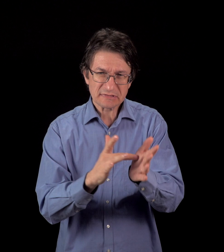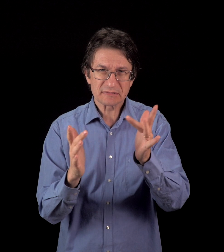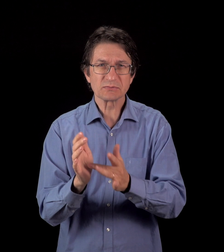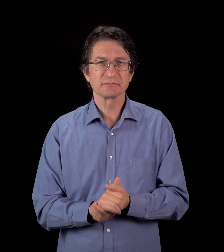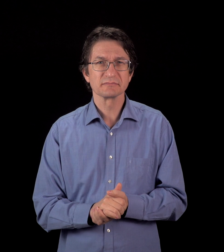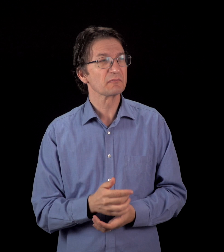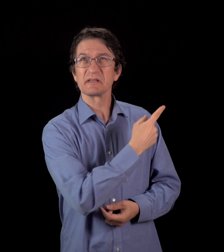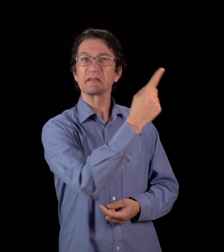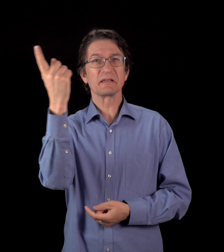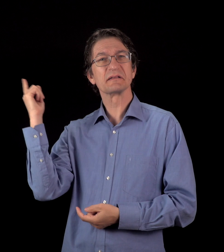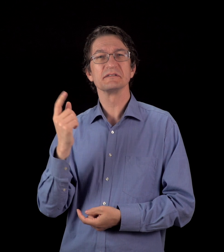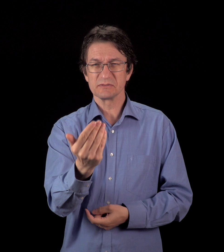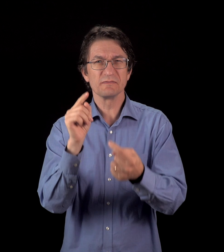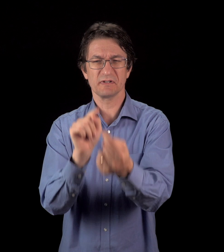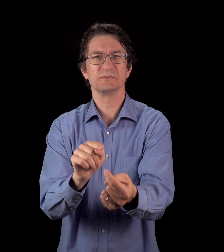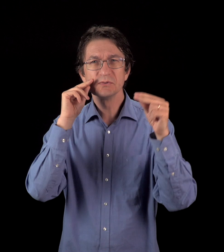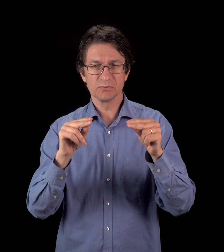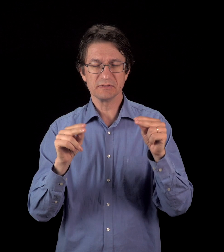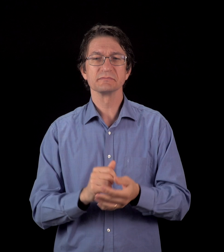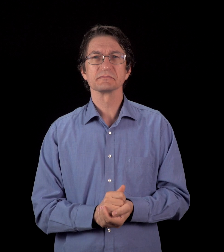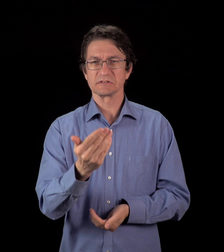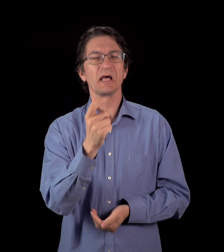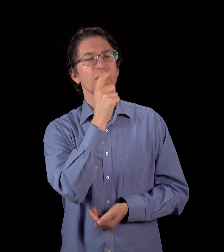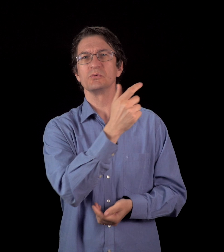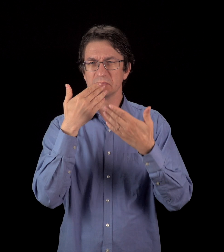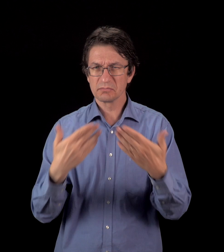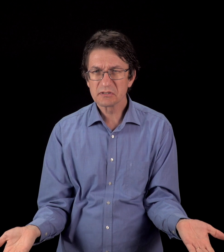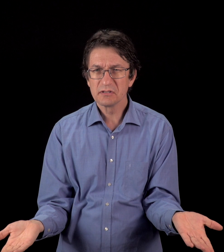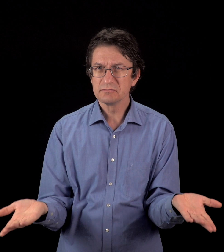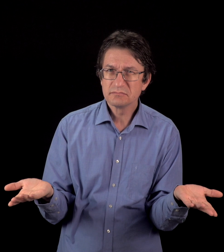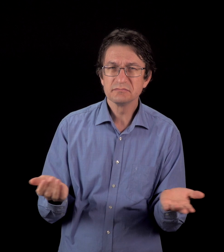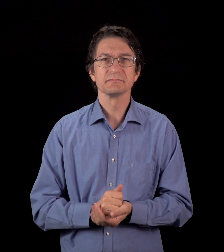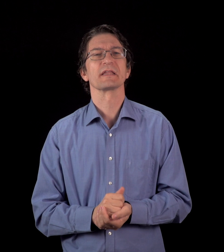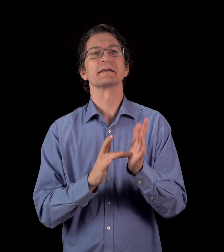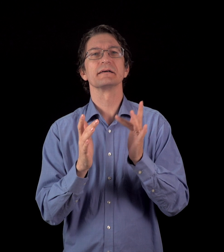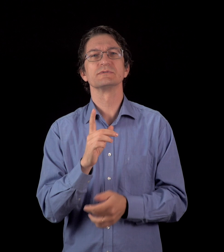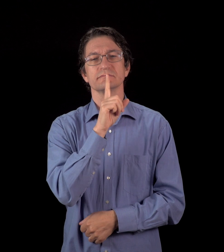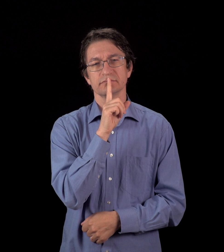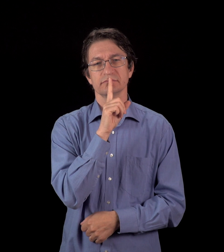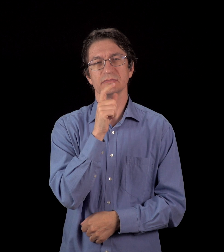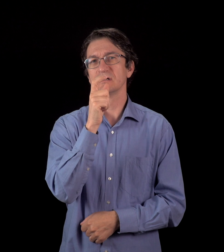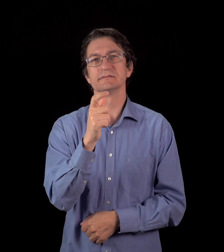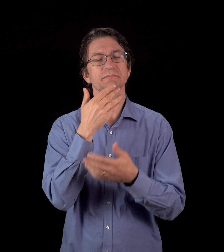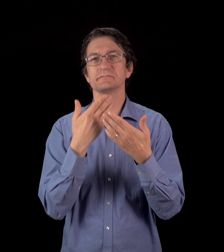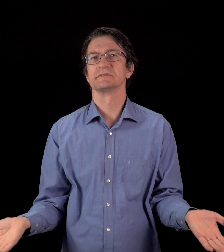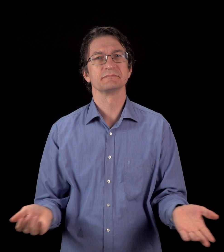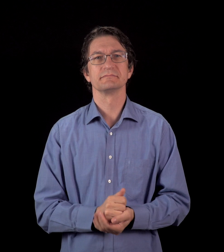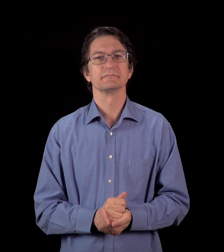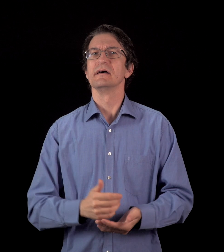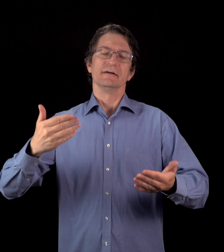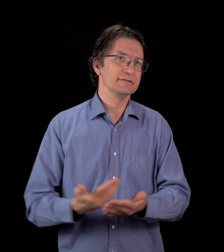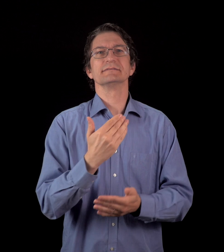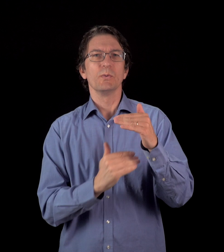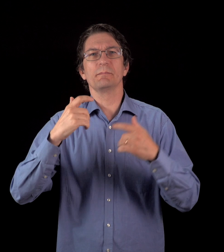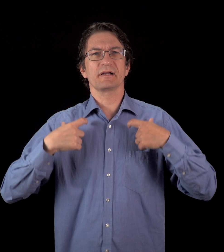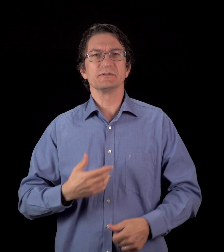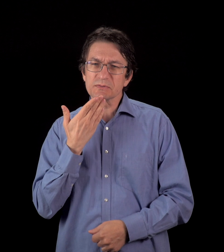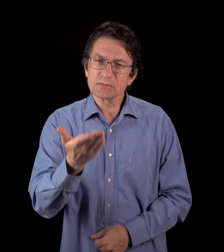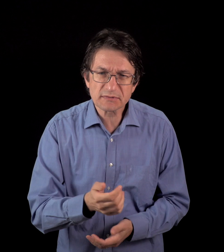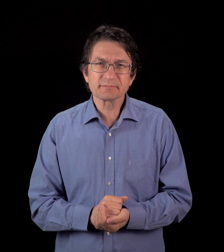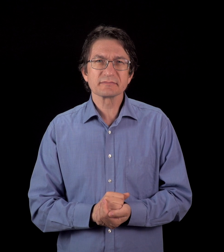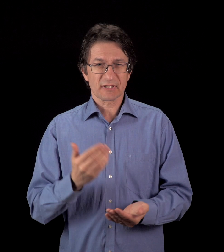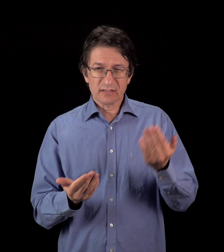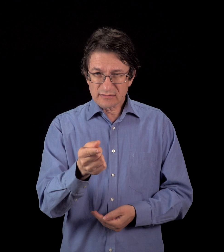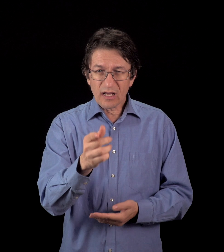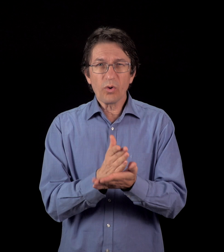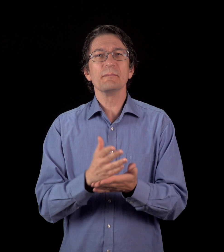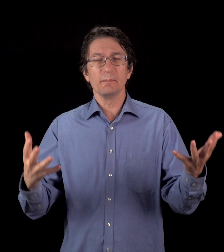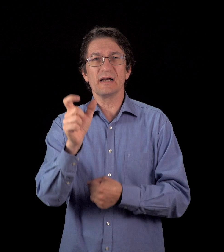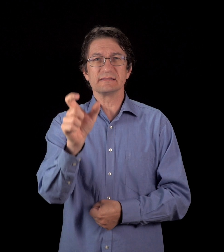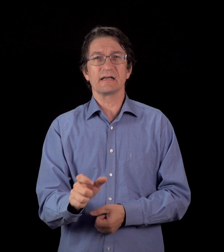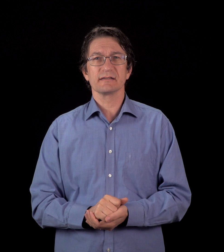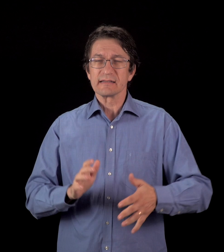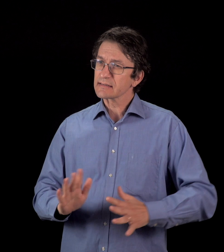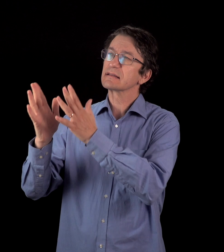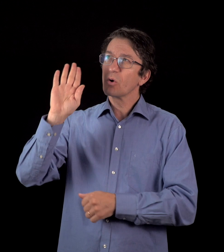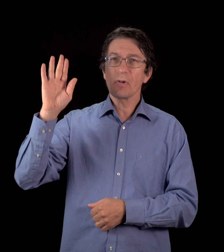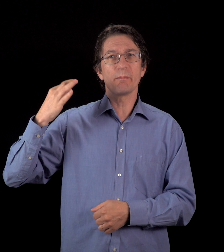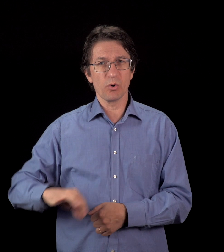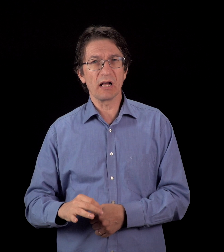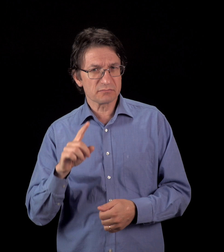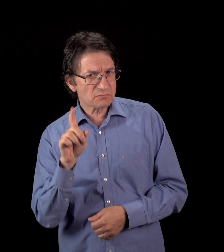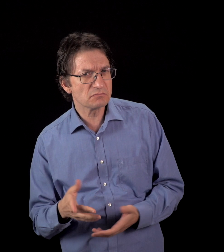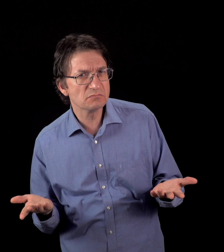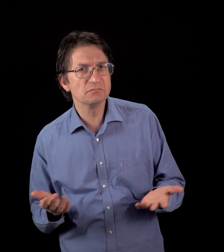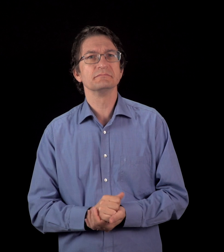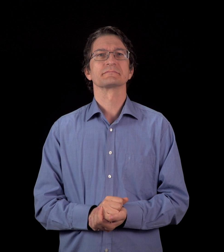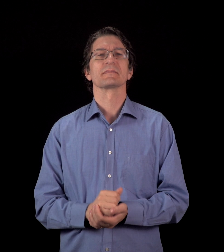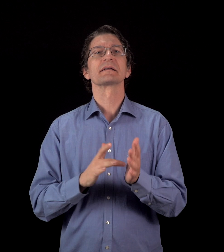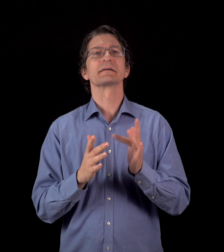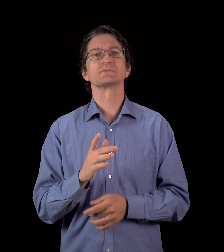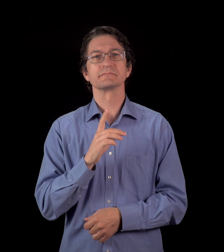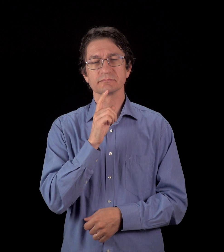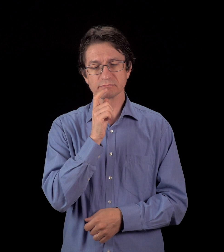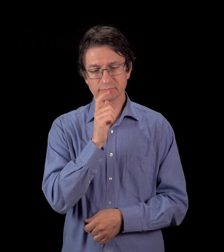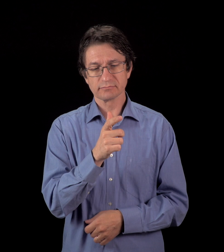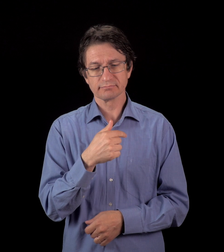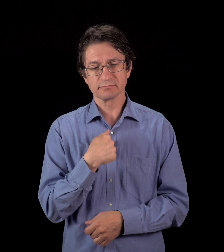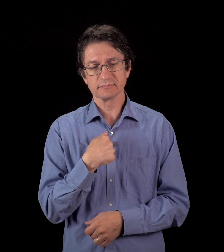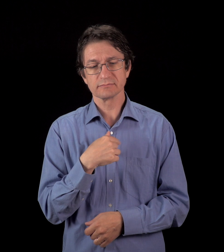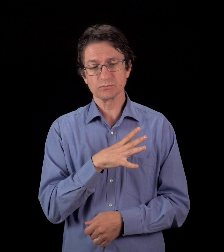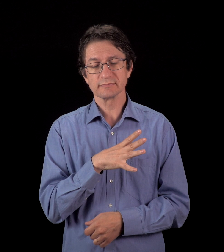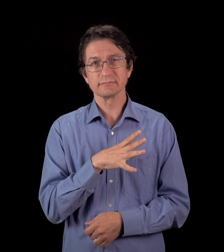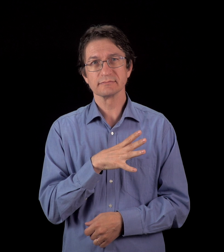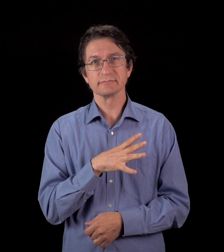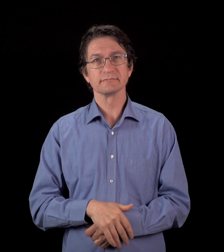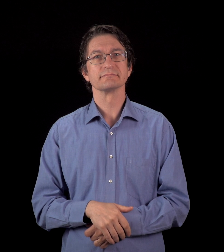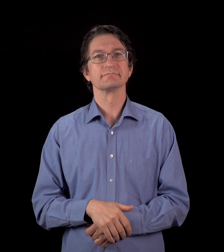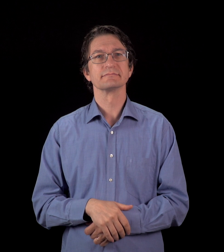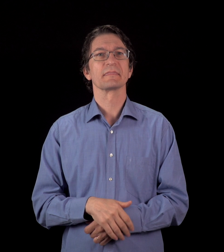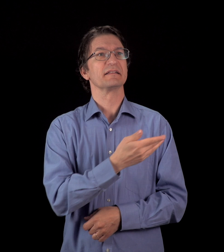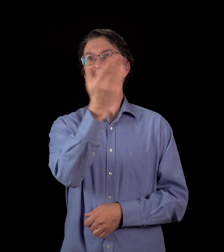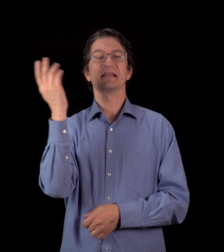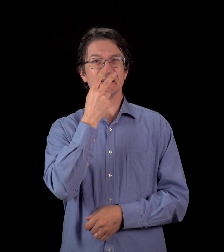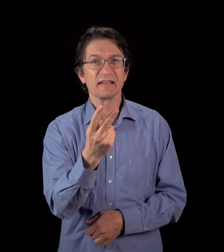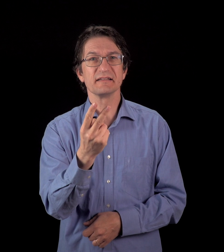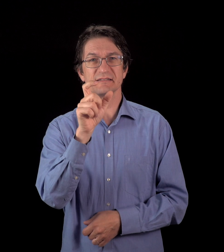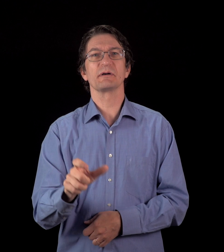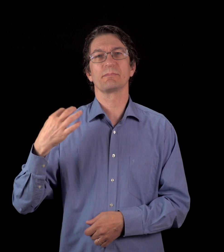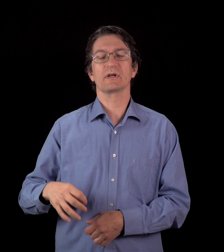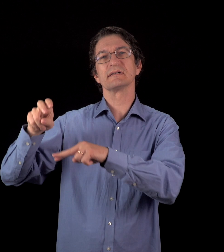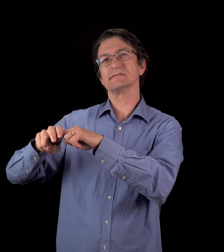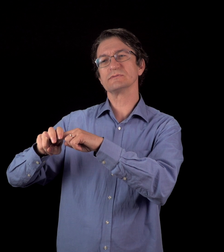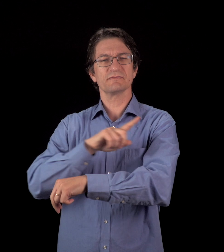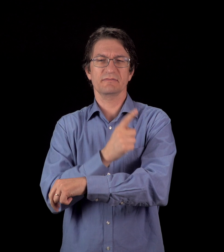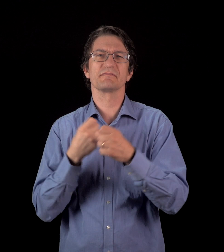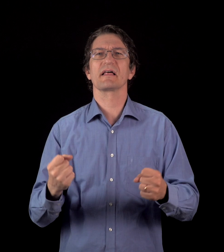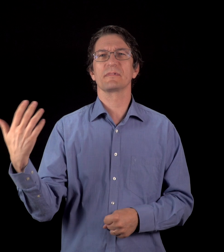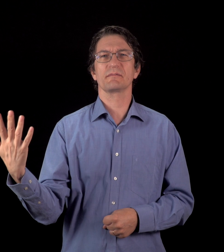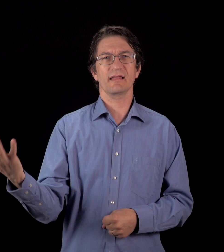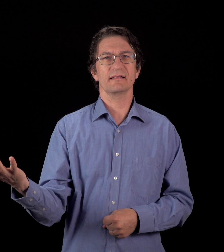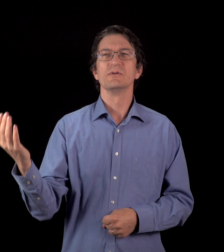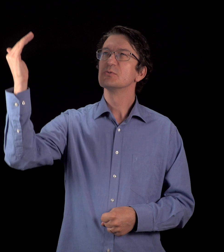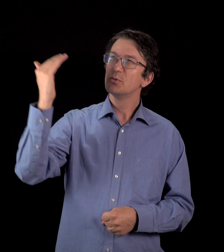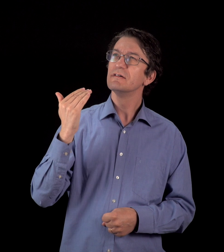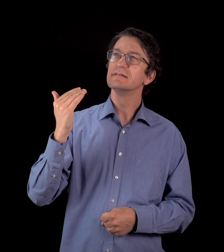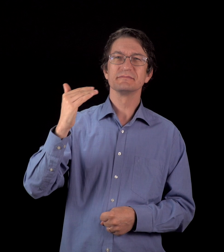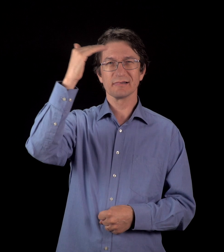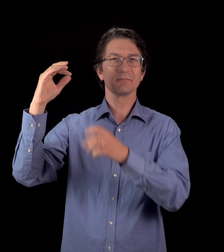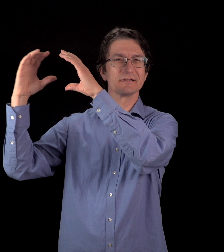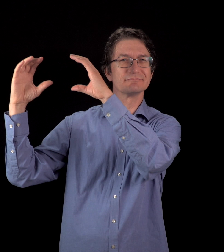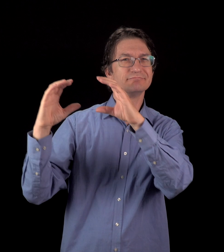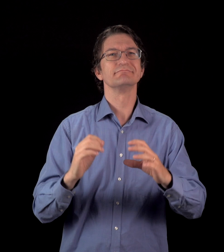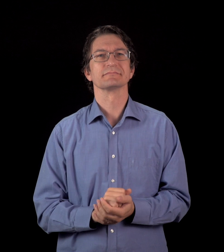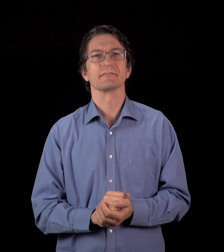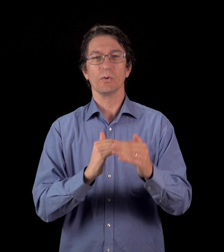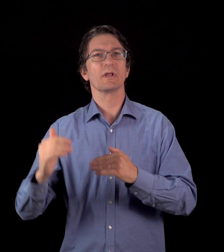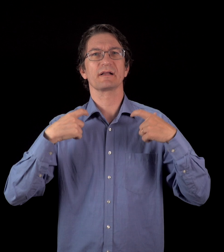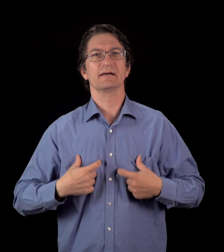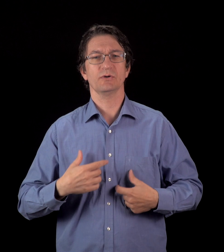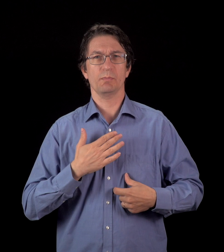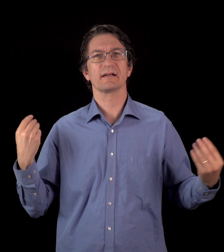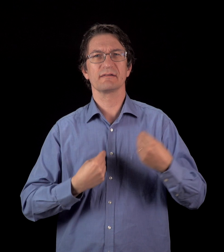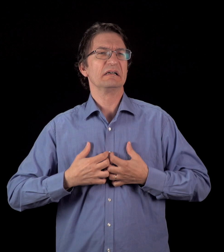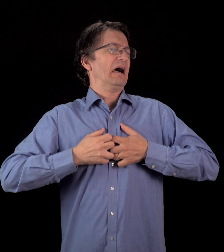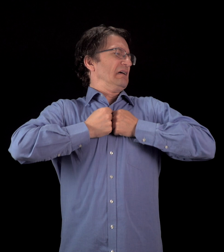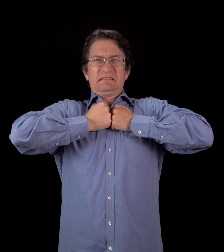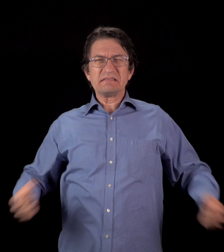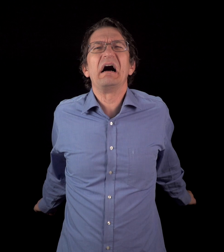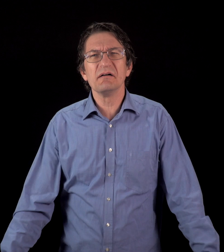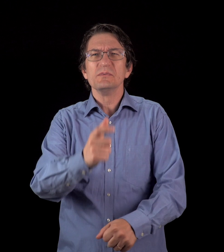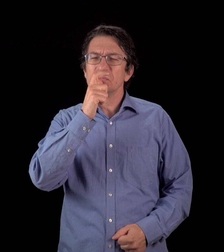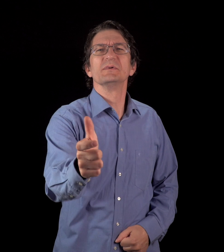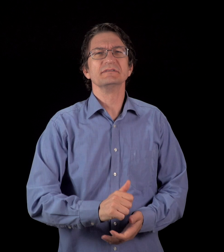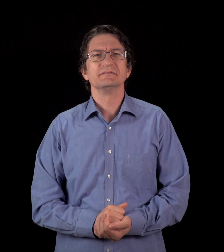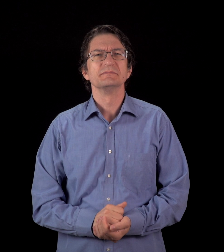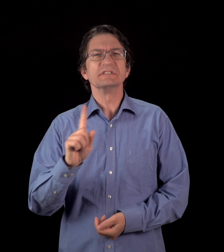What are these men testifying against You?” But Jesus remained silent and made no reply. Again the high priest questioned Him, “Are You the Christ, the Son of the Blessed One?” “I am,” said Jesus, “and you will see the Son of Man sitting at the right hand of Power and coming with the clouds of heaven.”